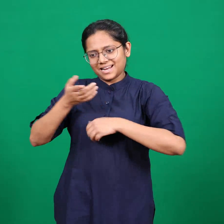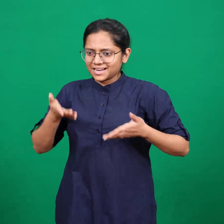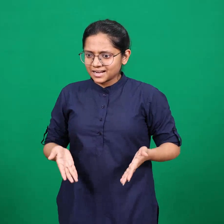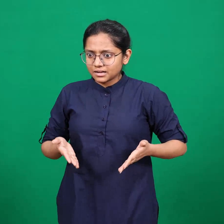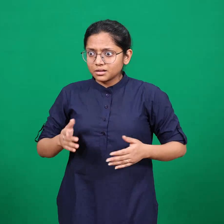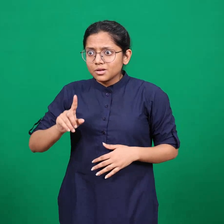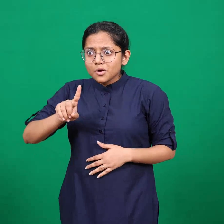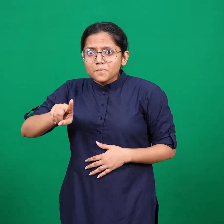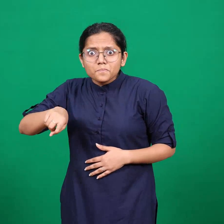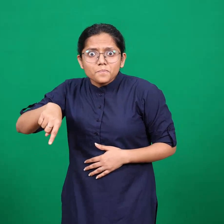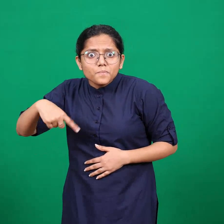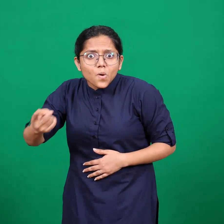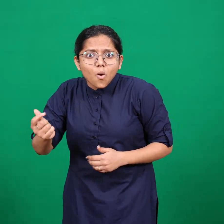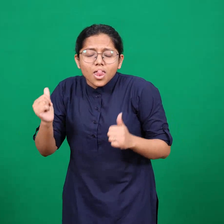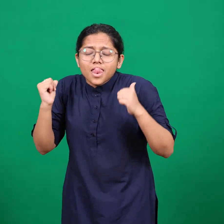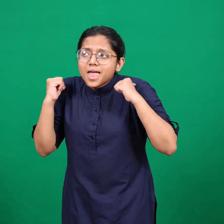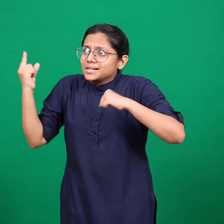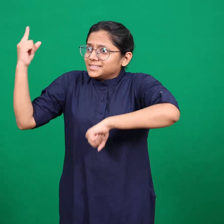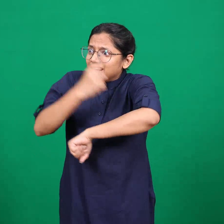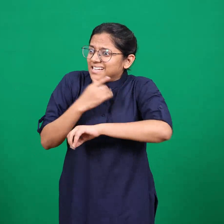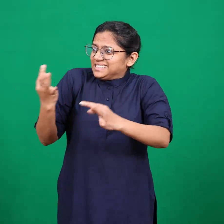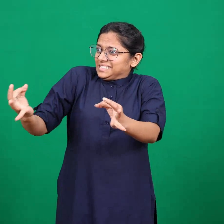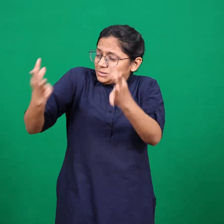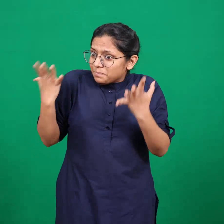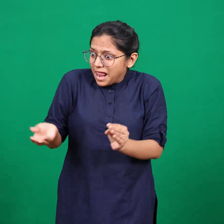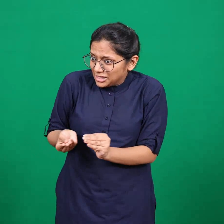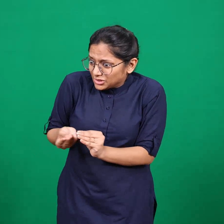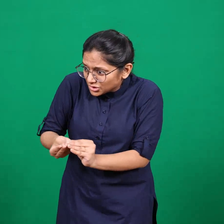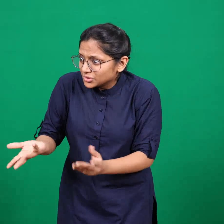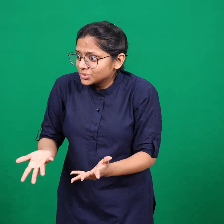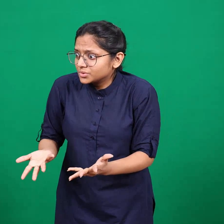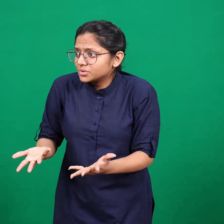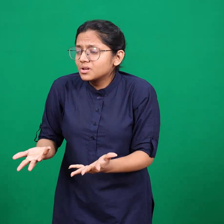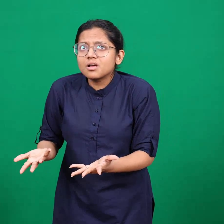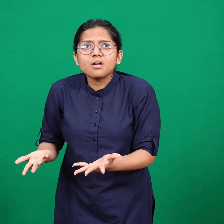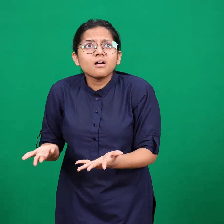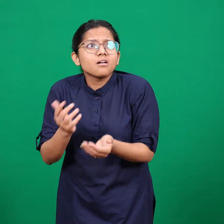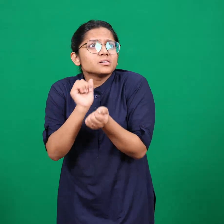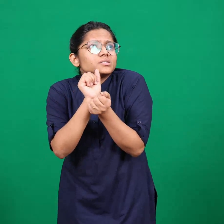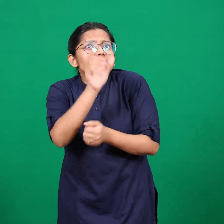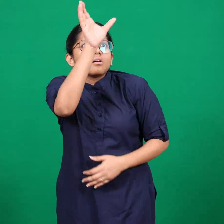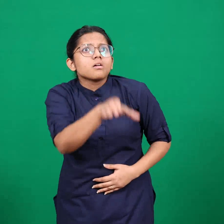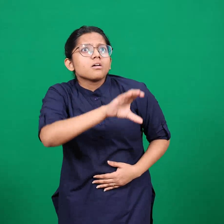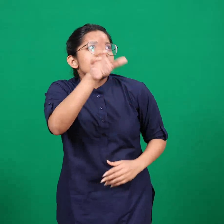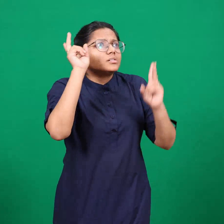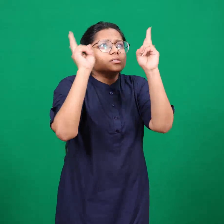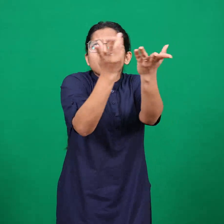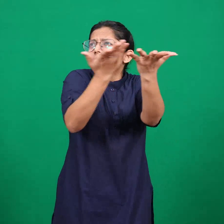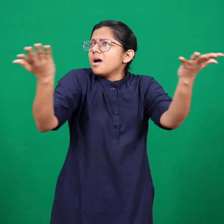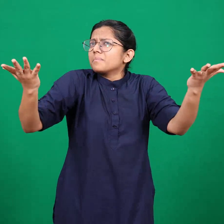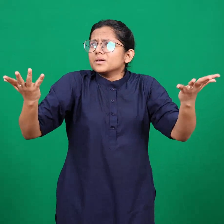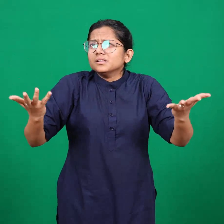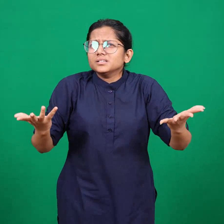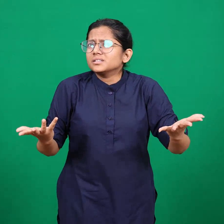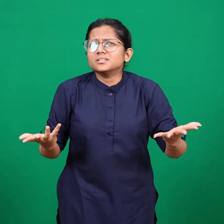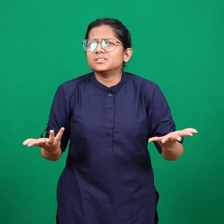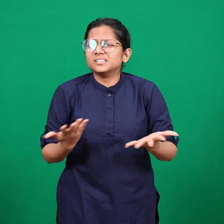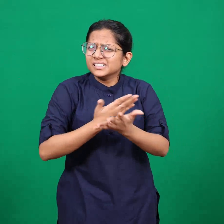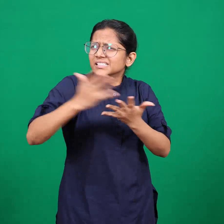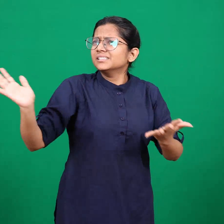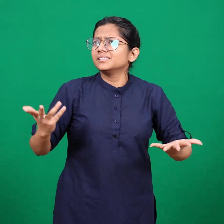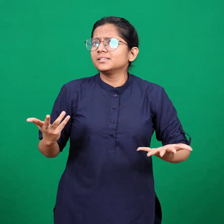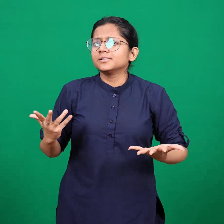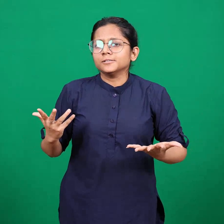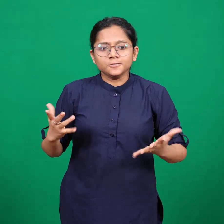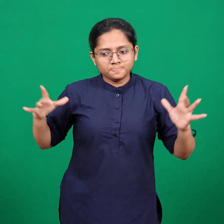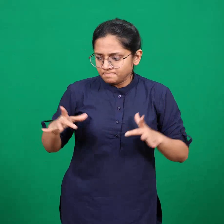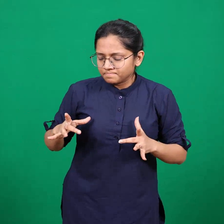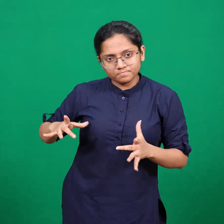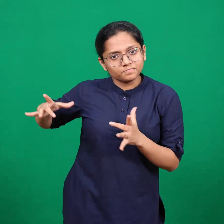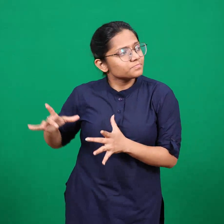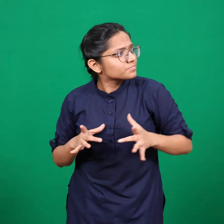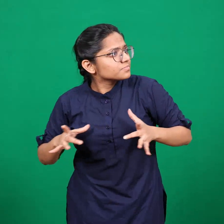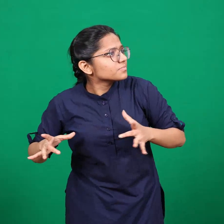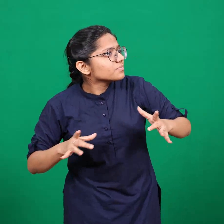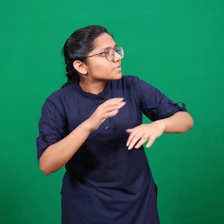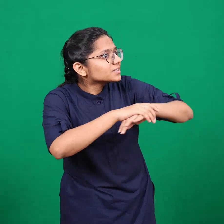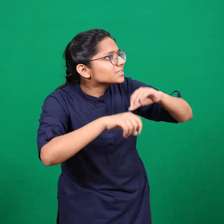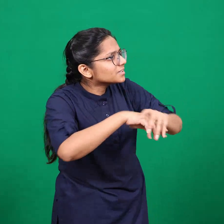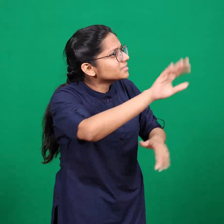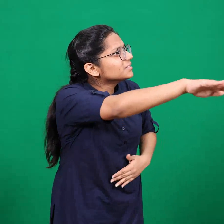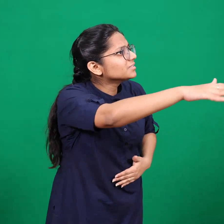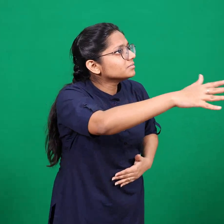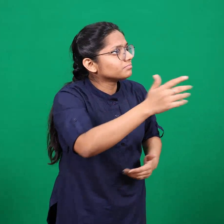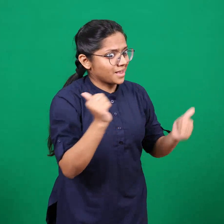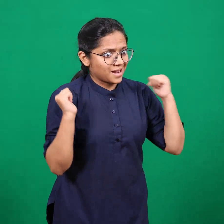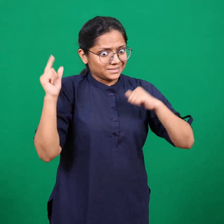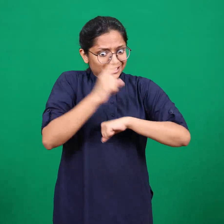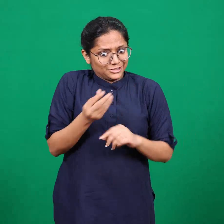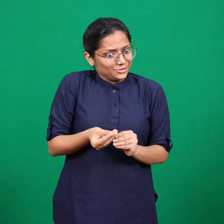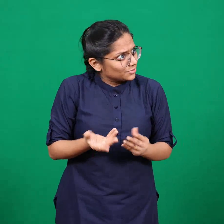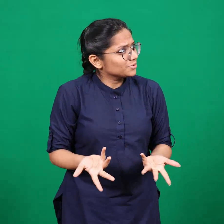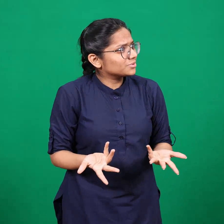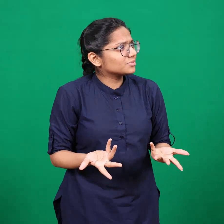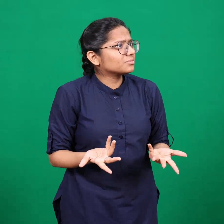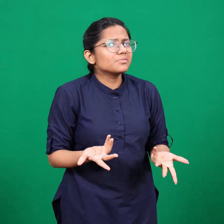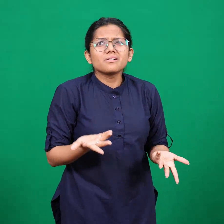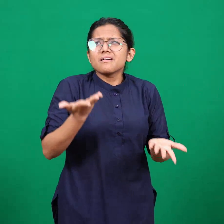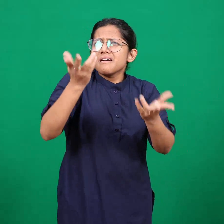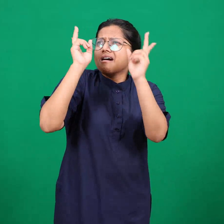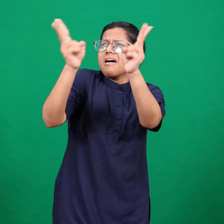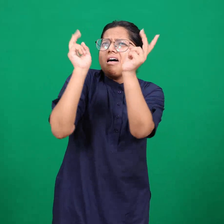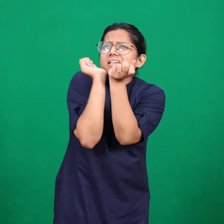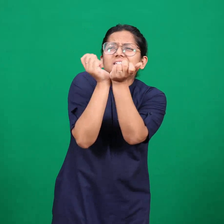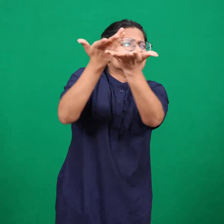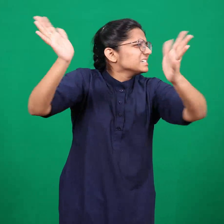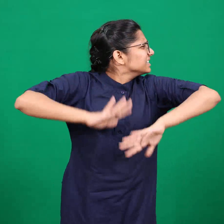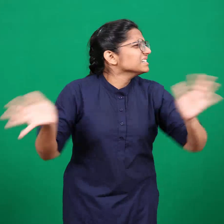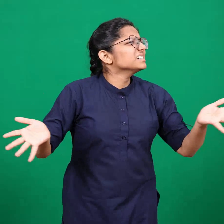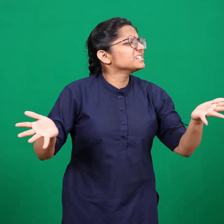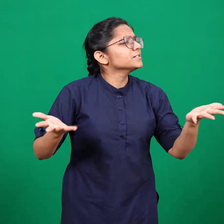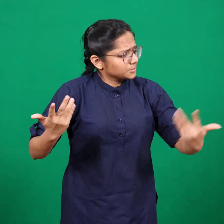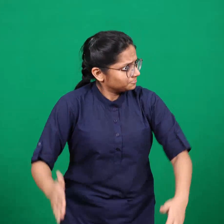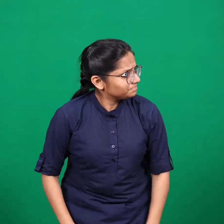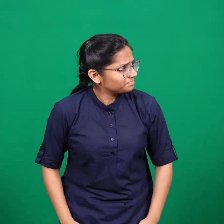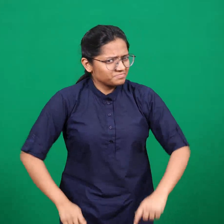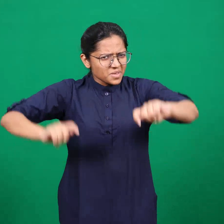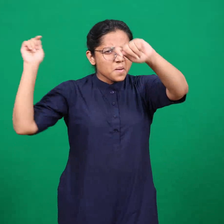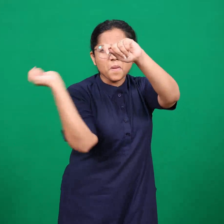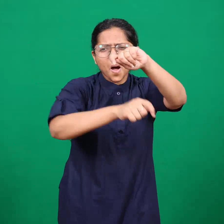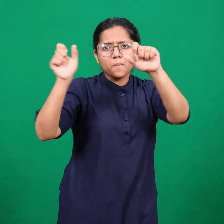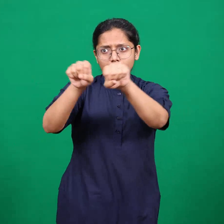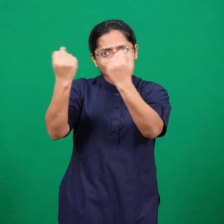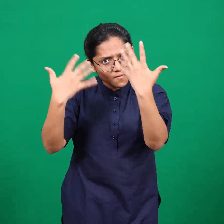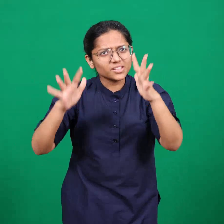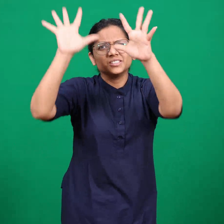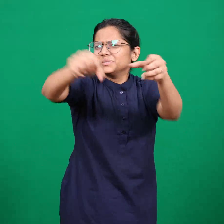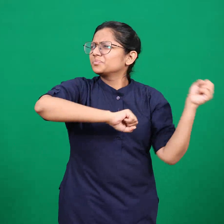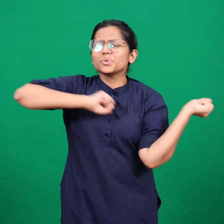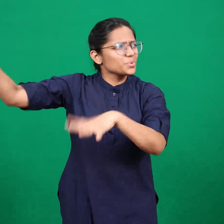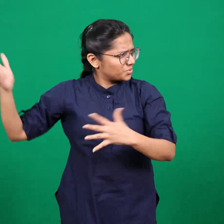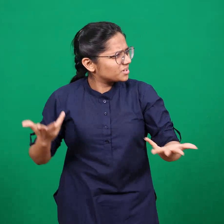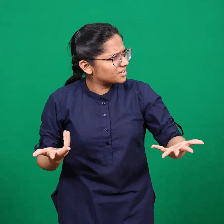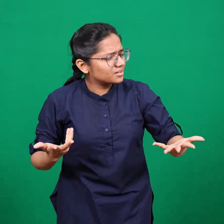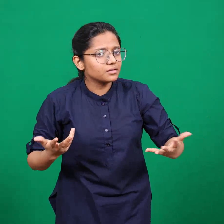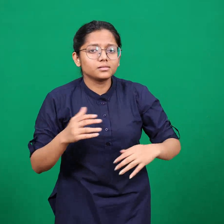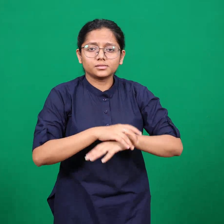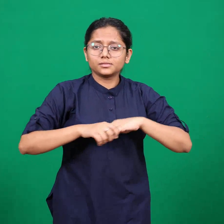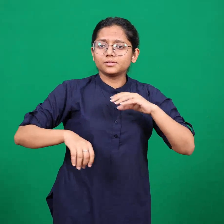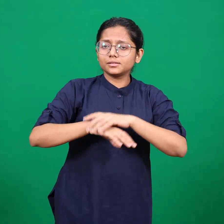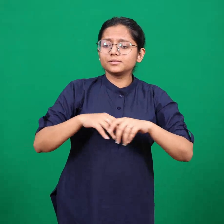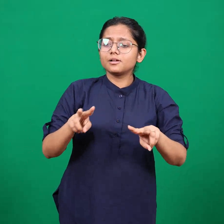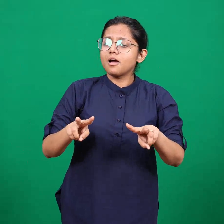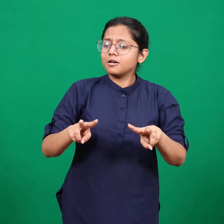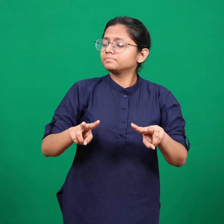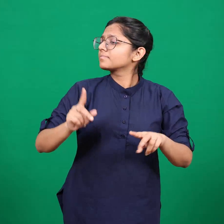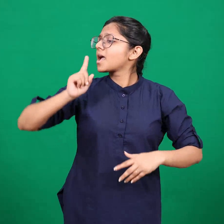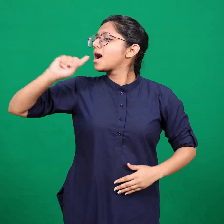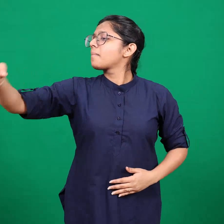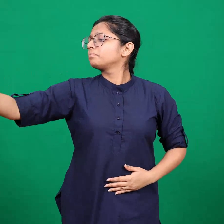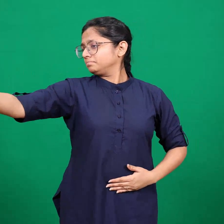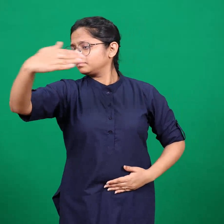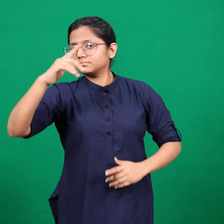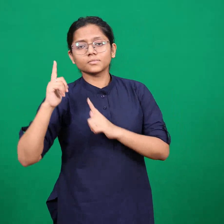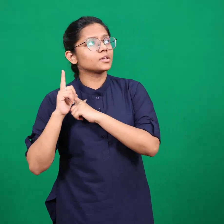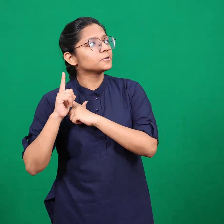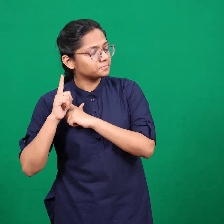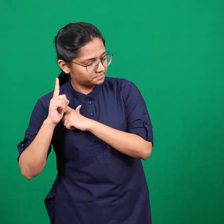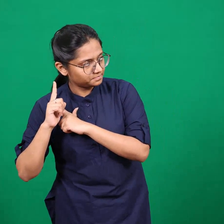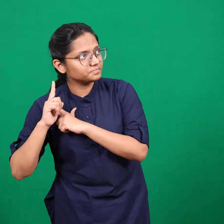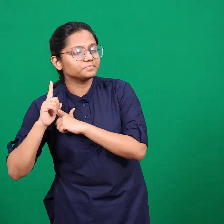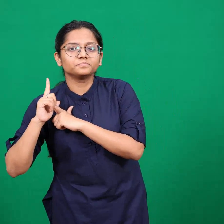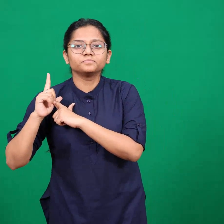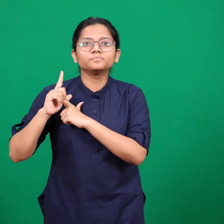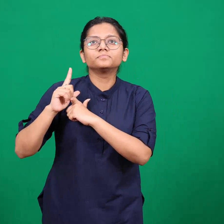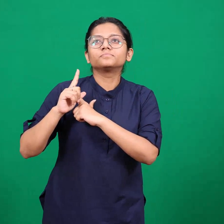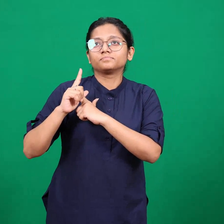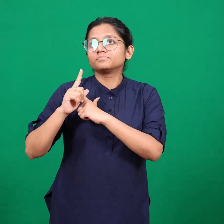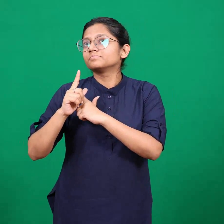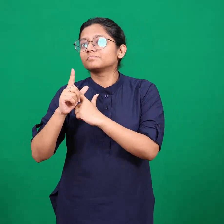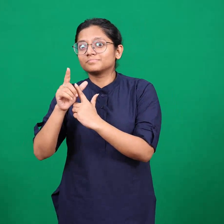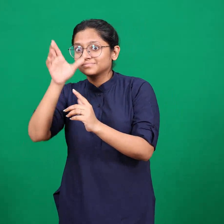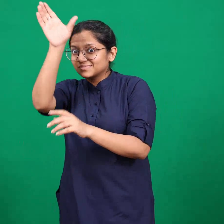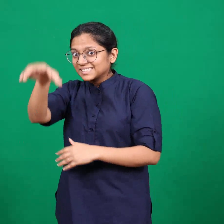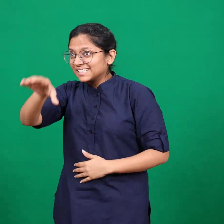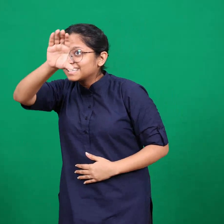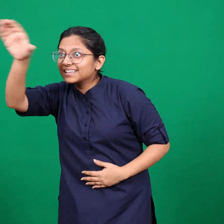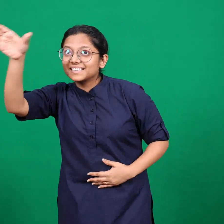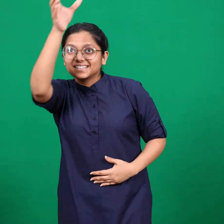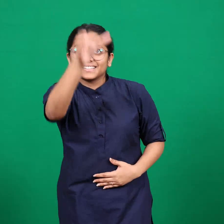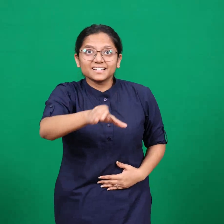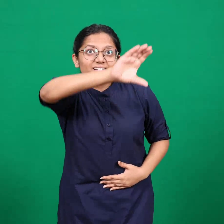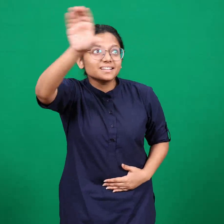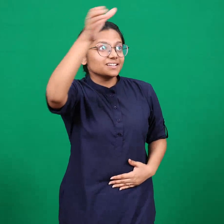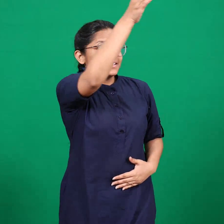In order that the bodies would not remain on the cross during the Sabbath, the Jews asked Pilate to have the legs broken and the bodies removed.